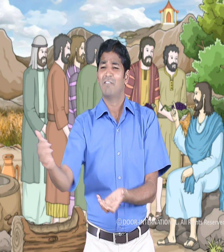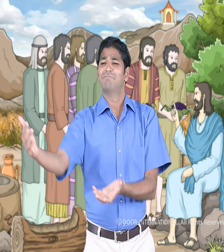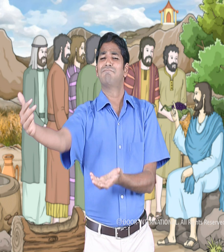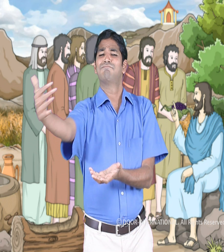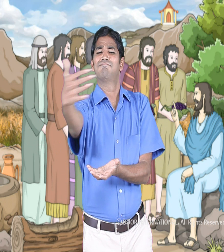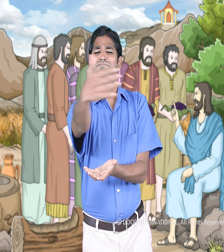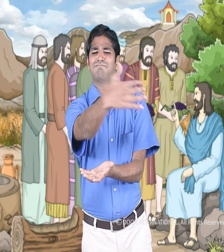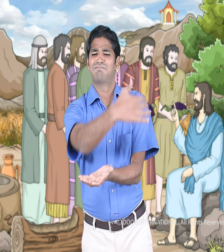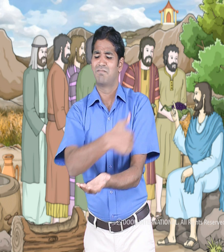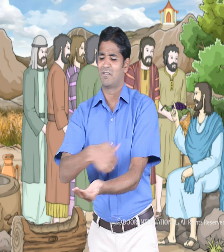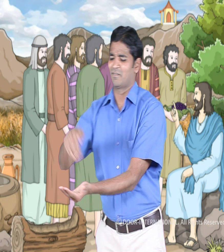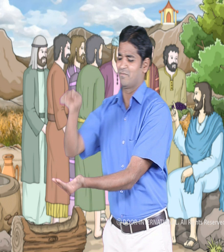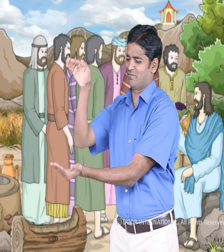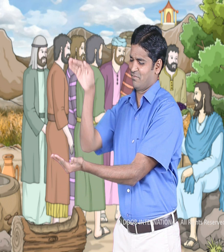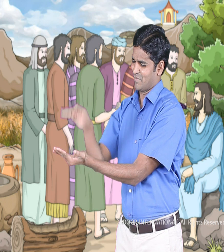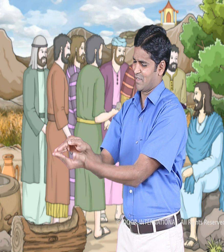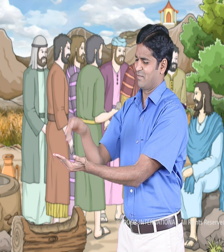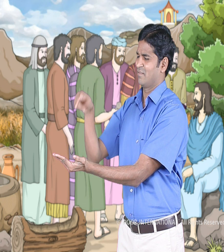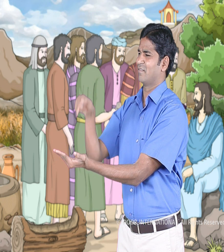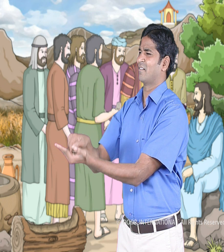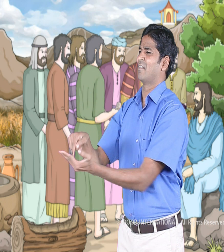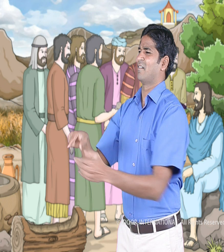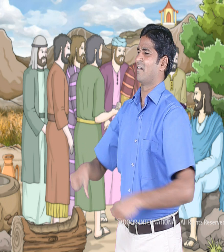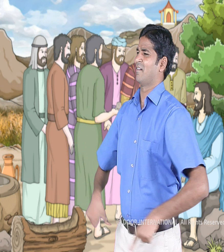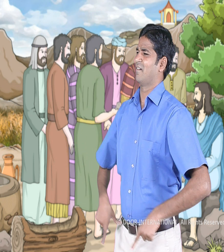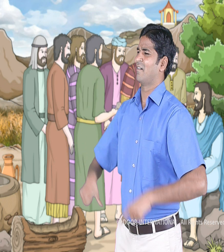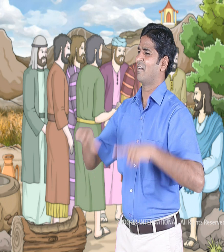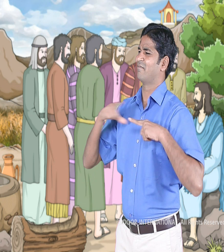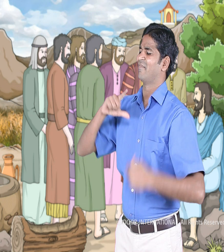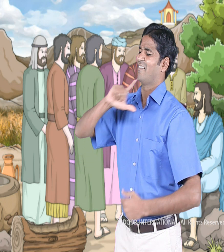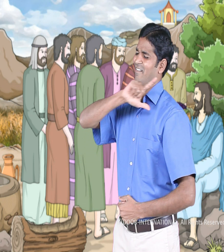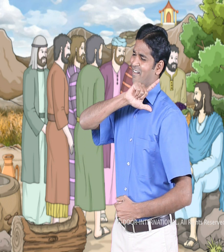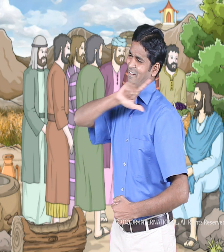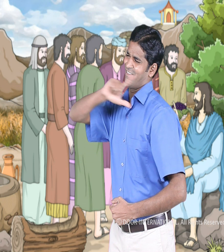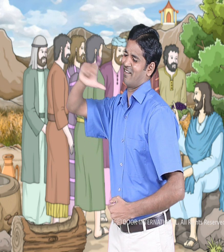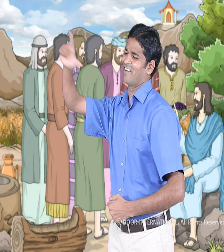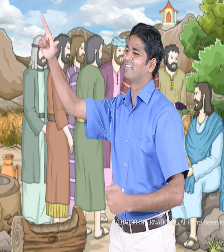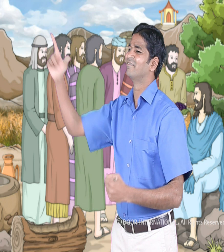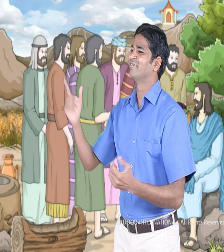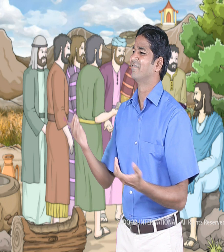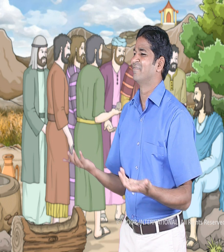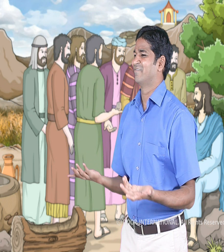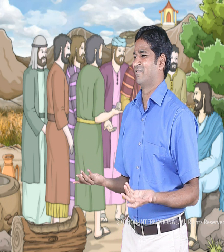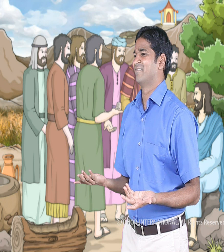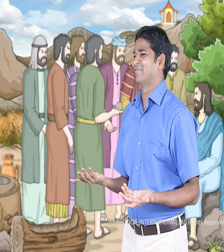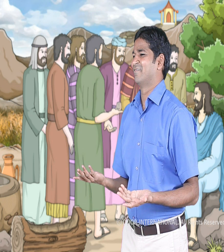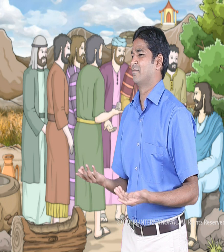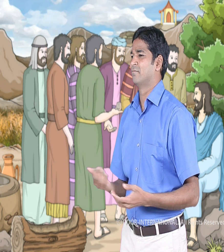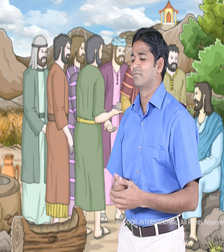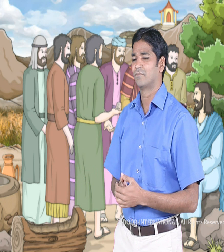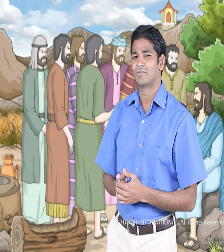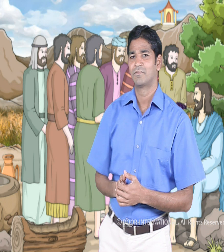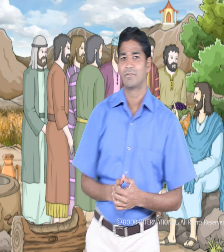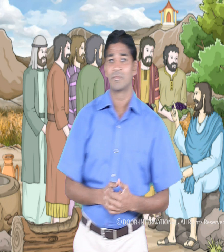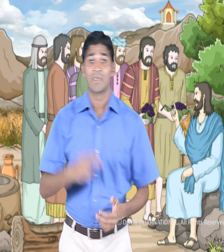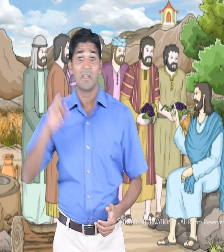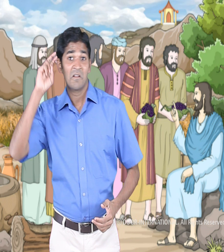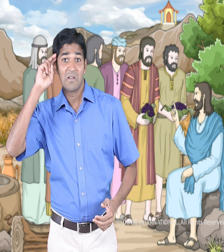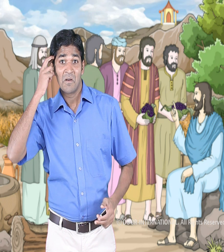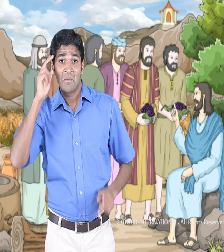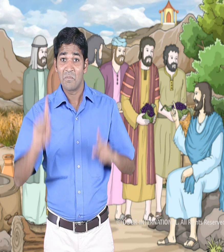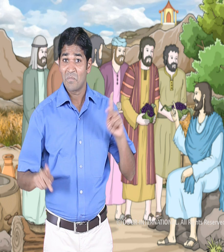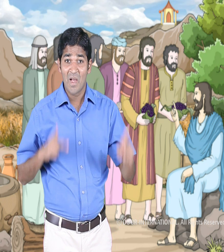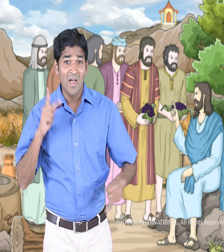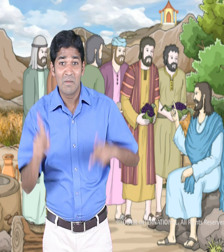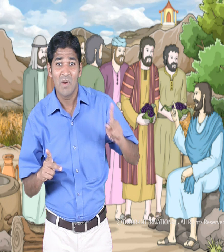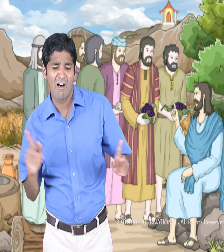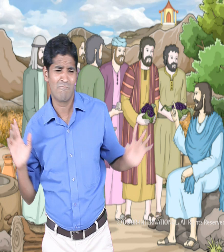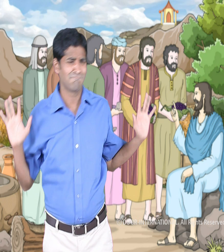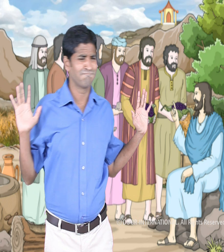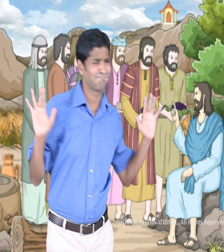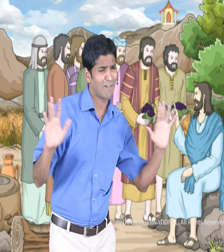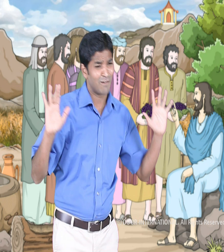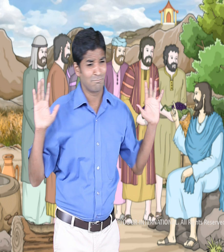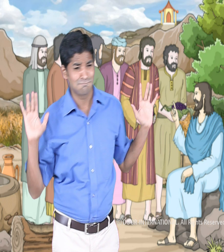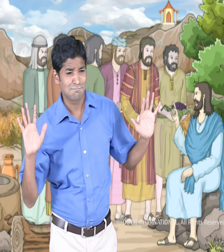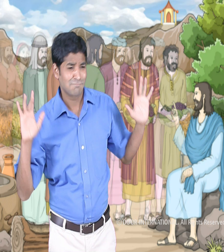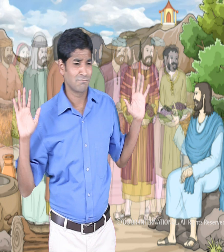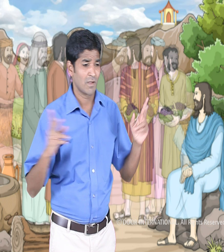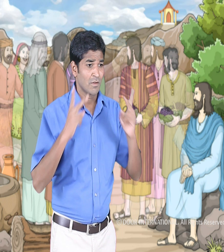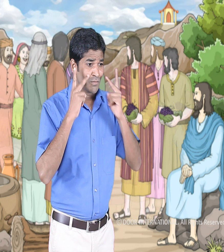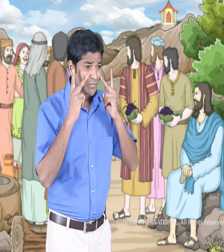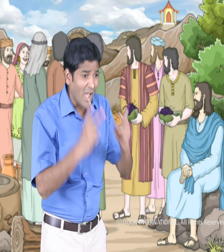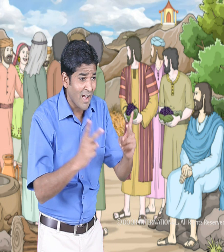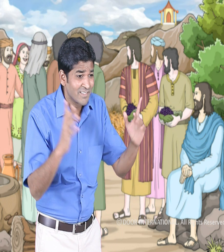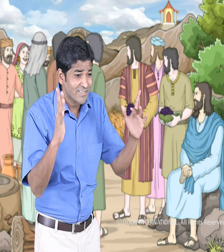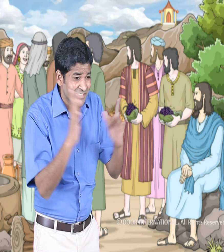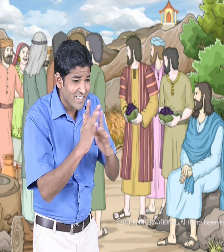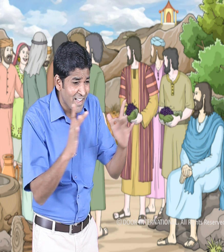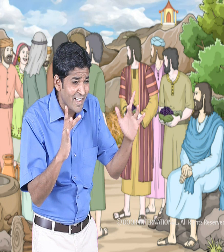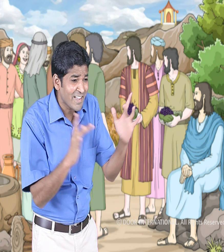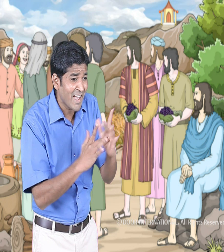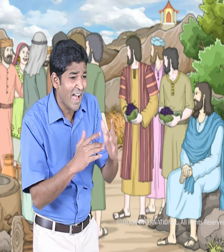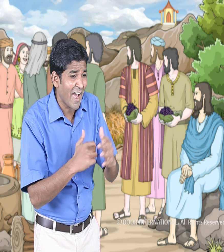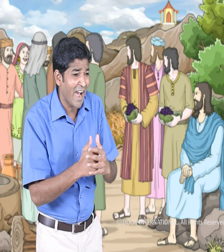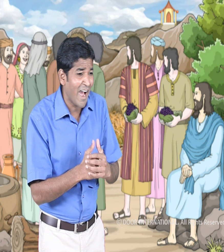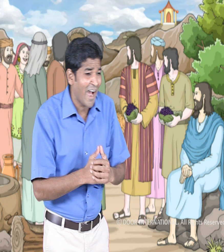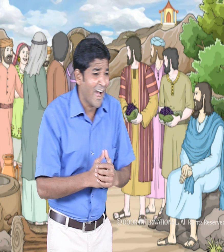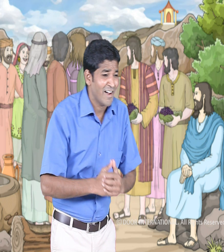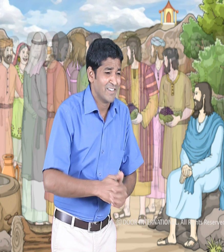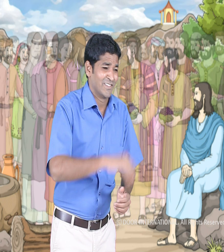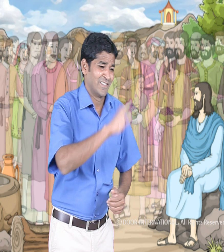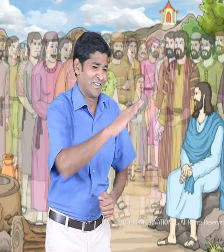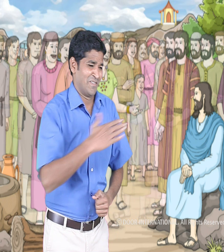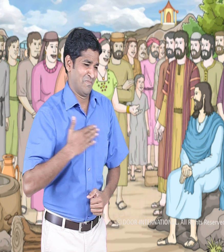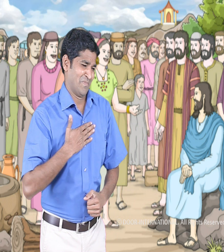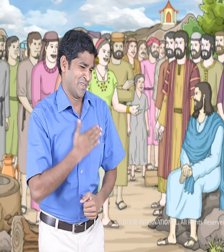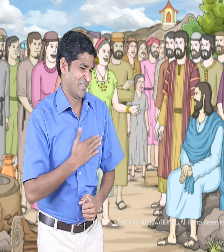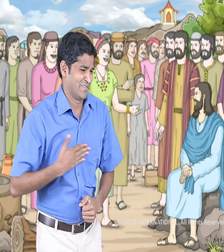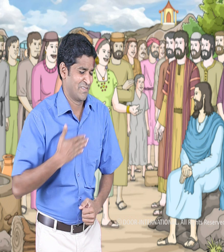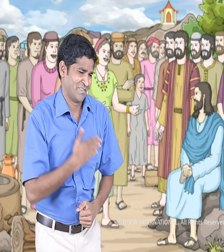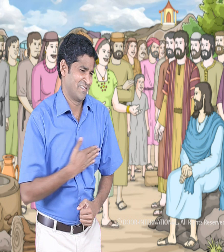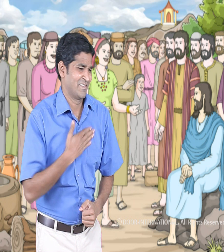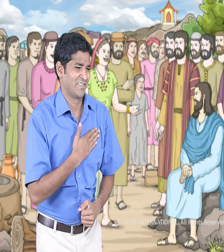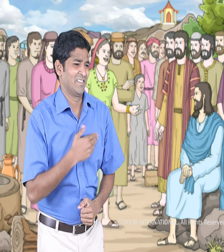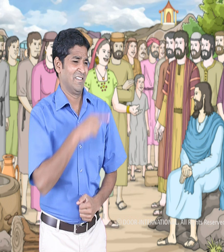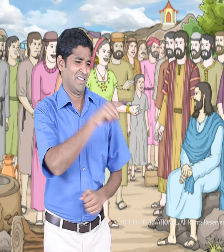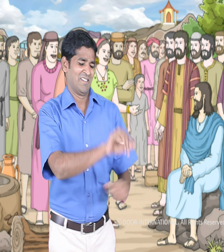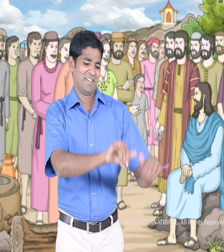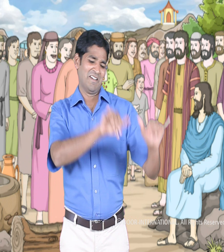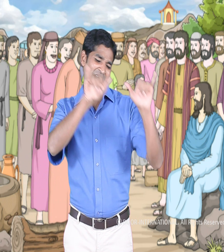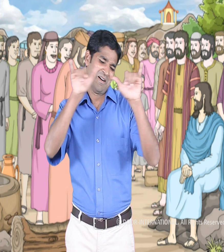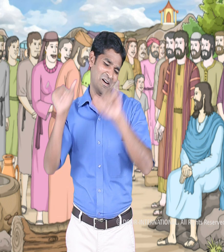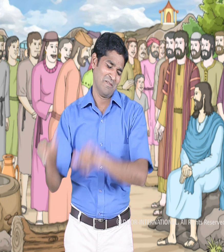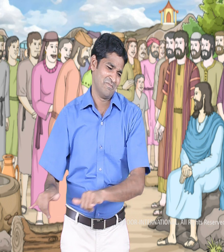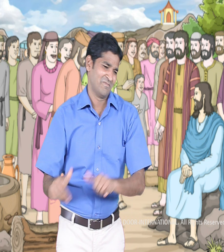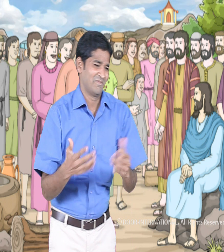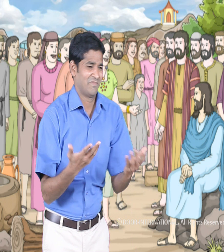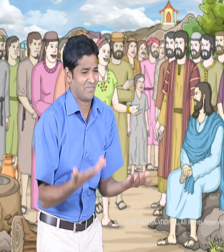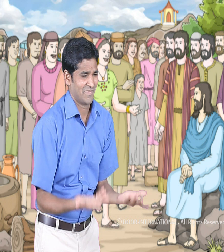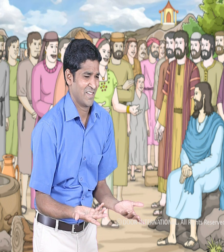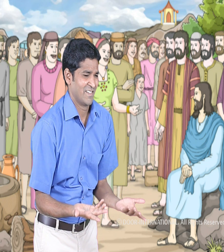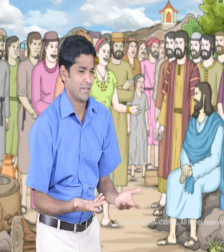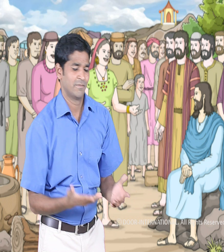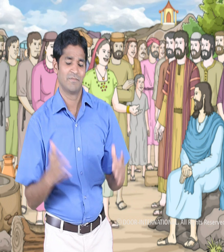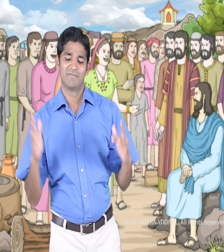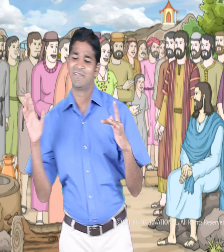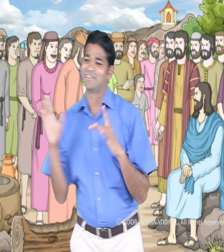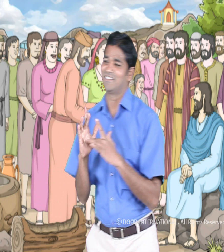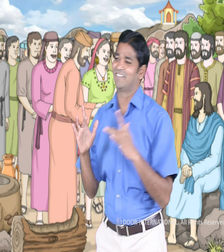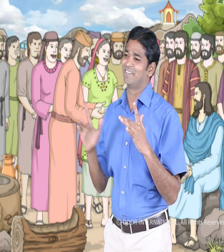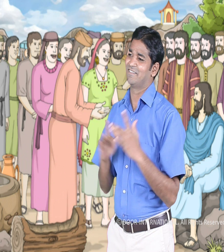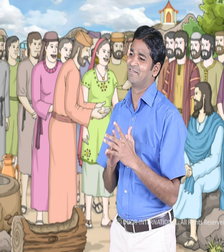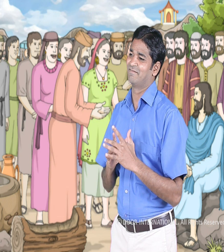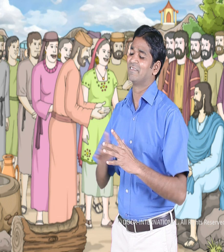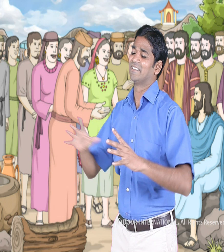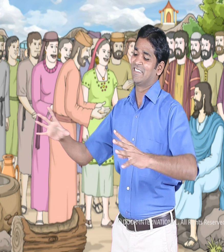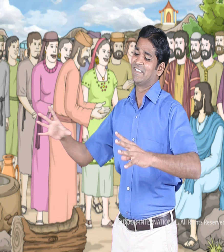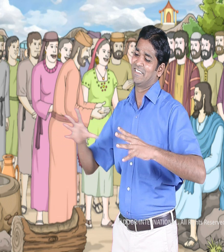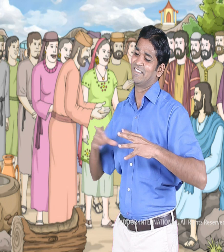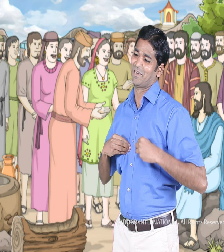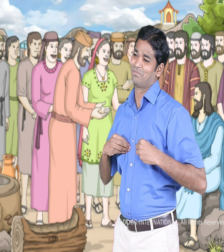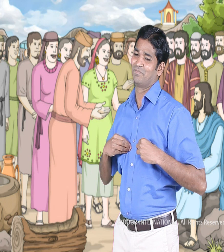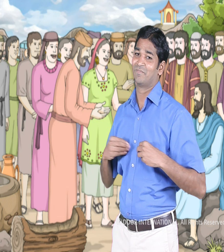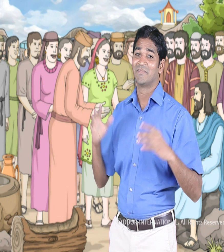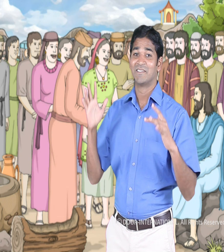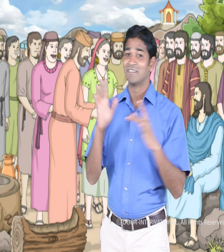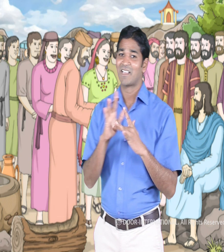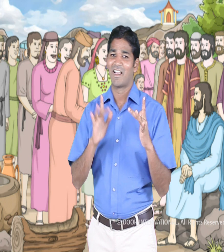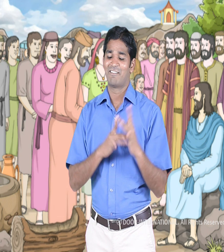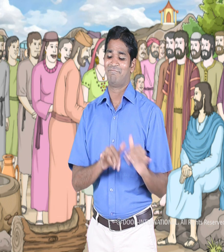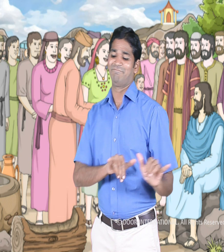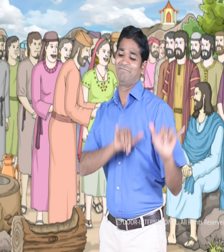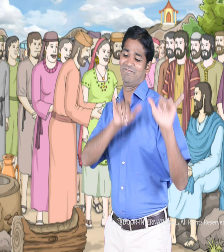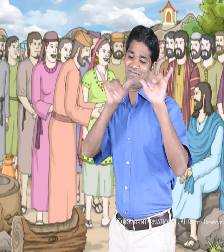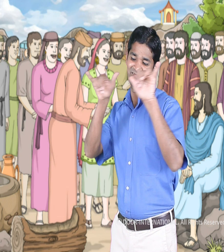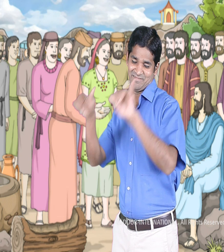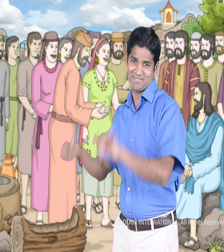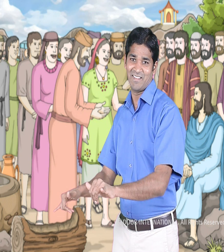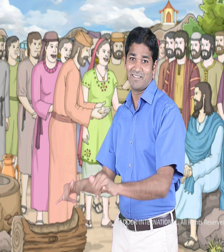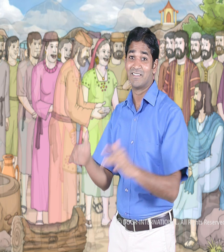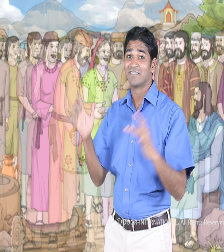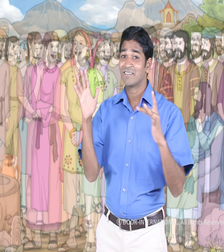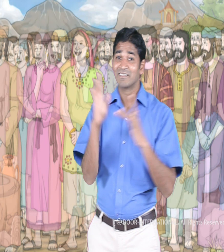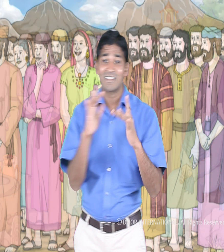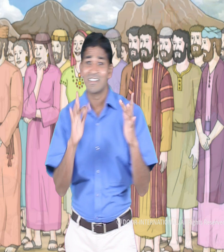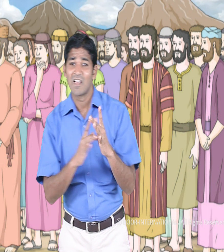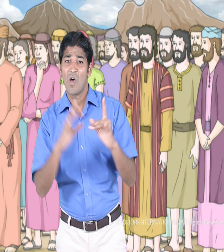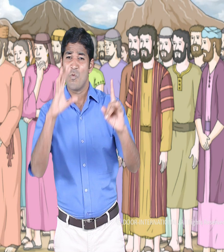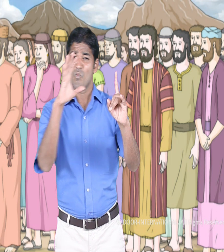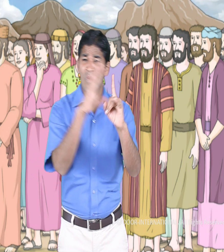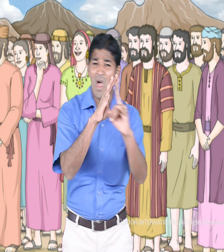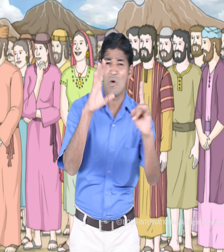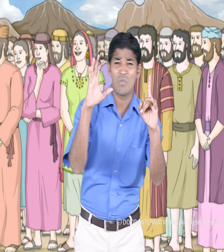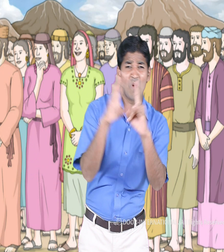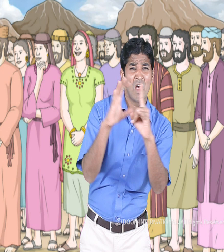So when the Samaritans came to Him, they asked Him to stay with them, and He stayed two days.